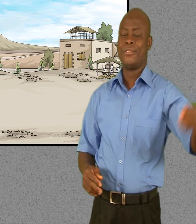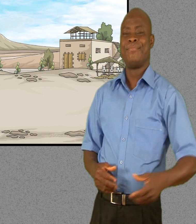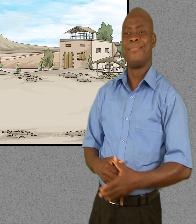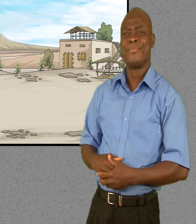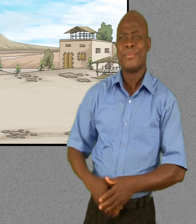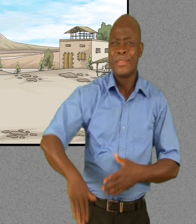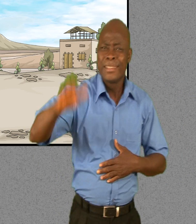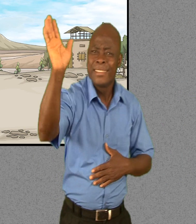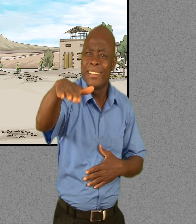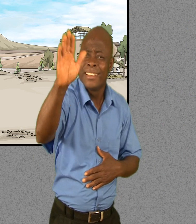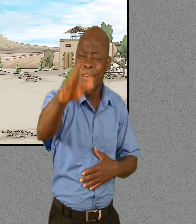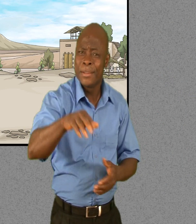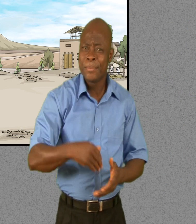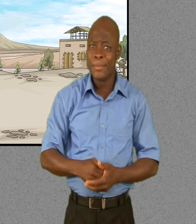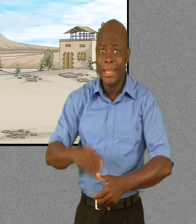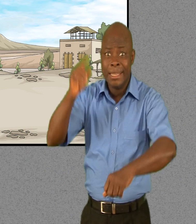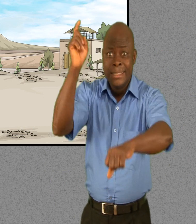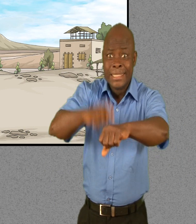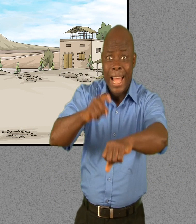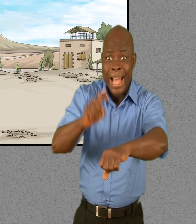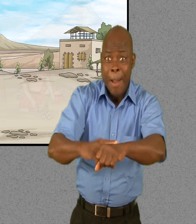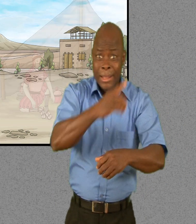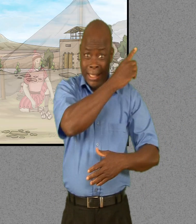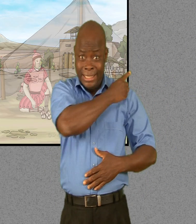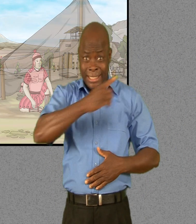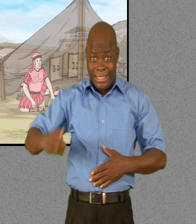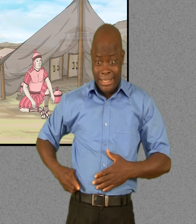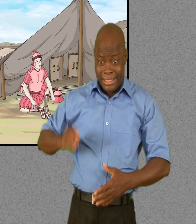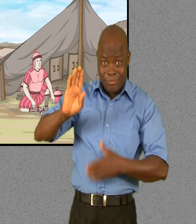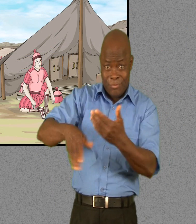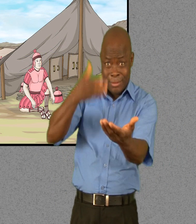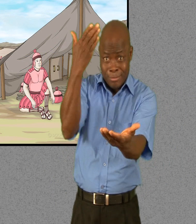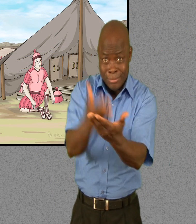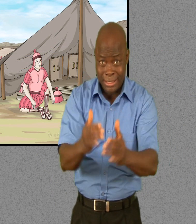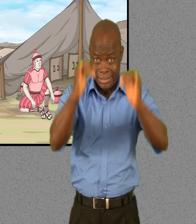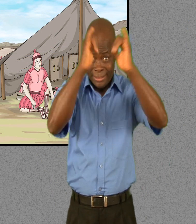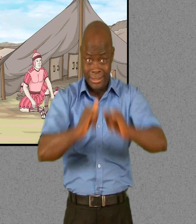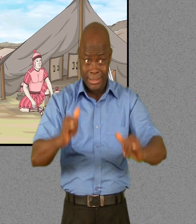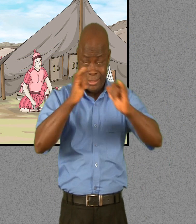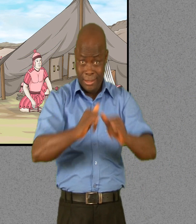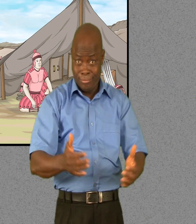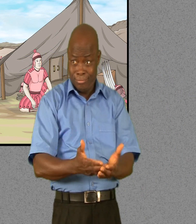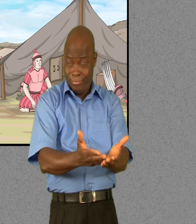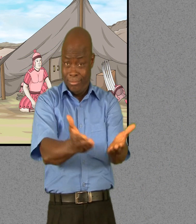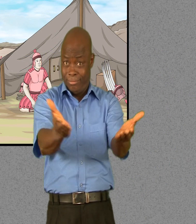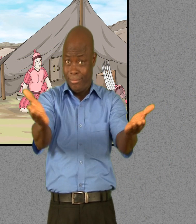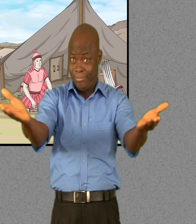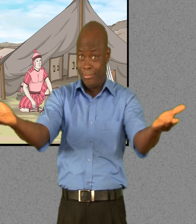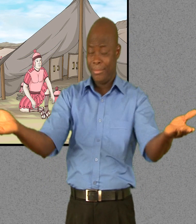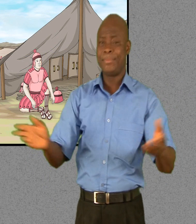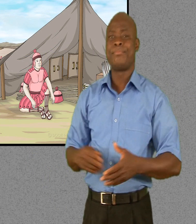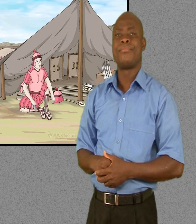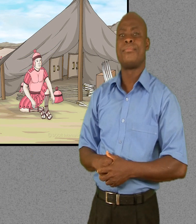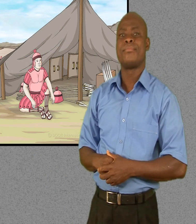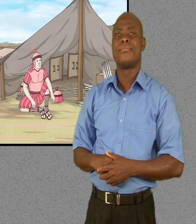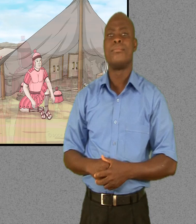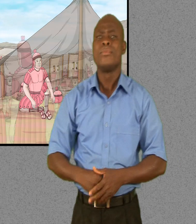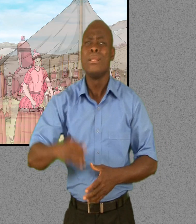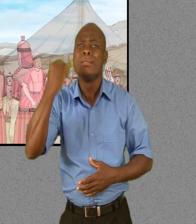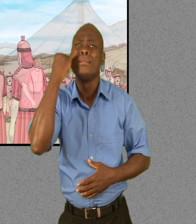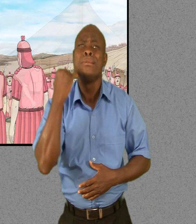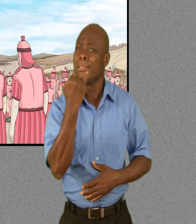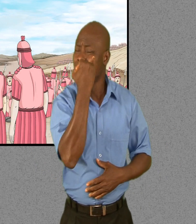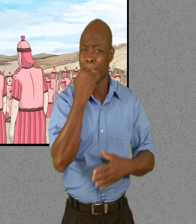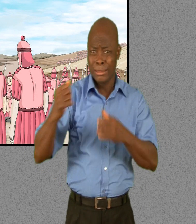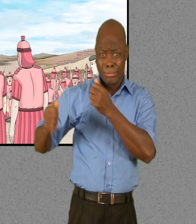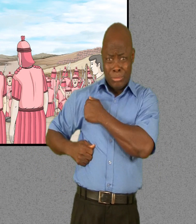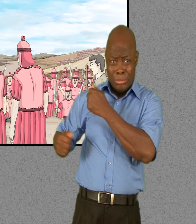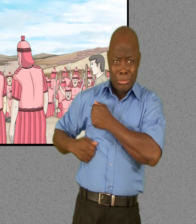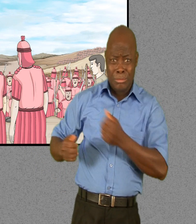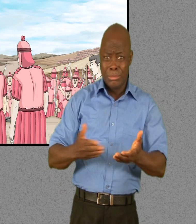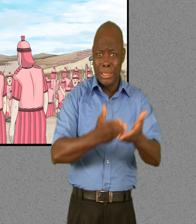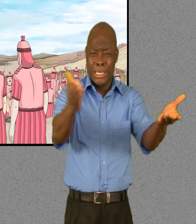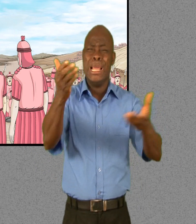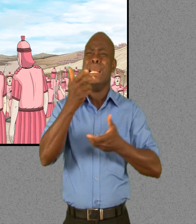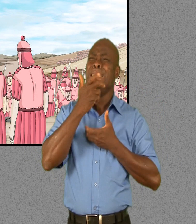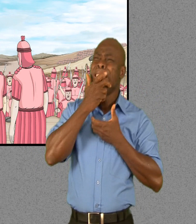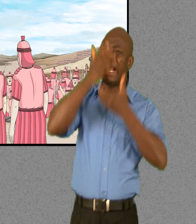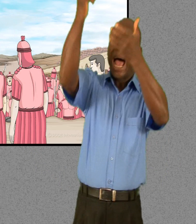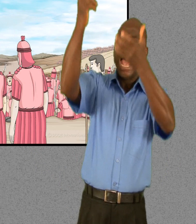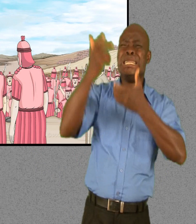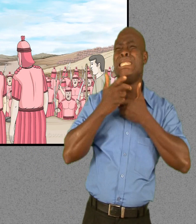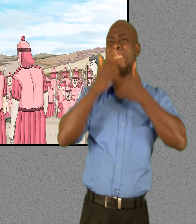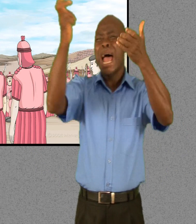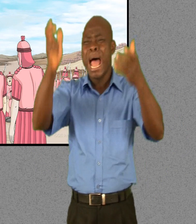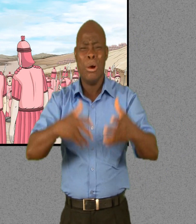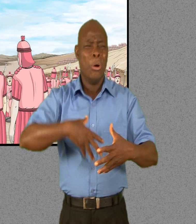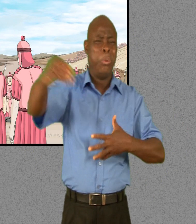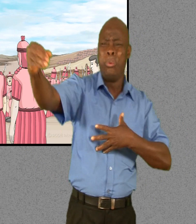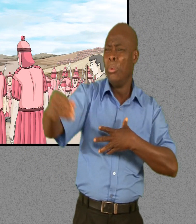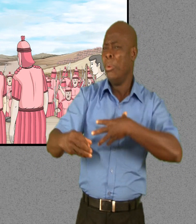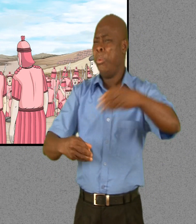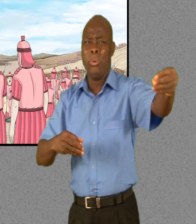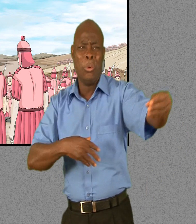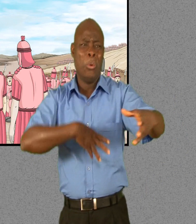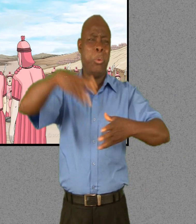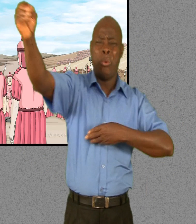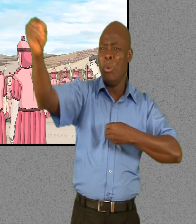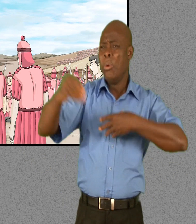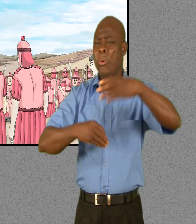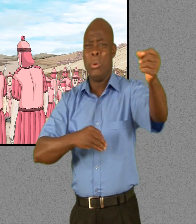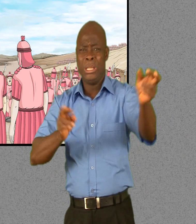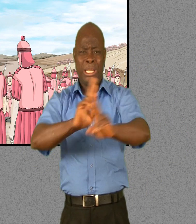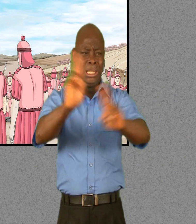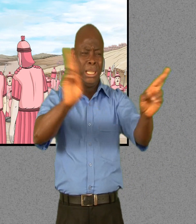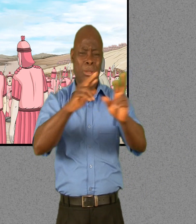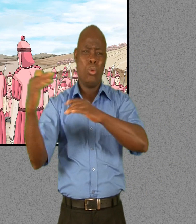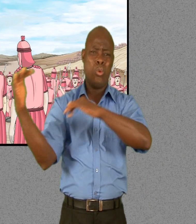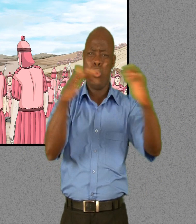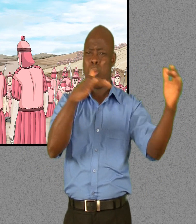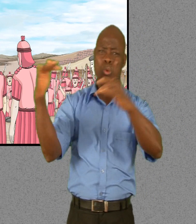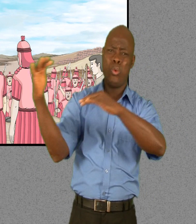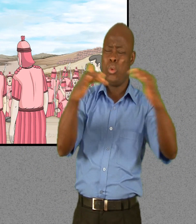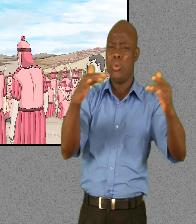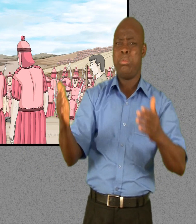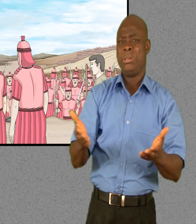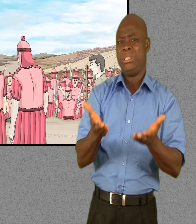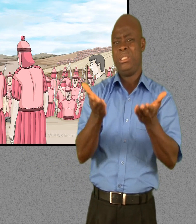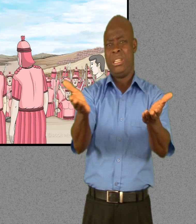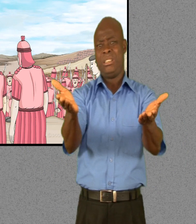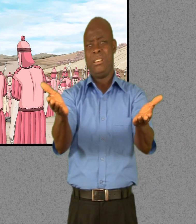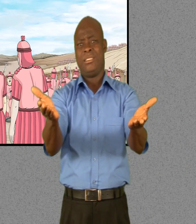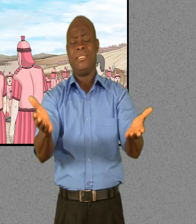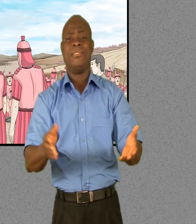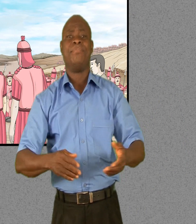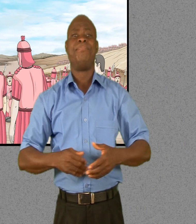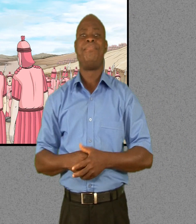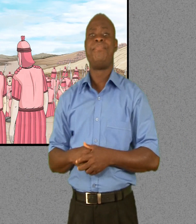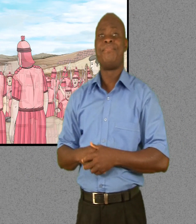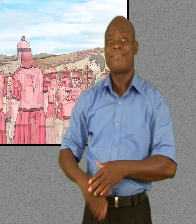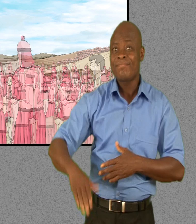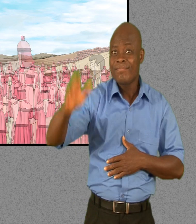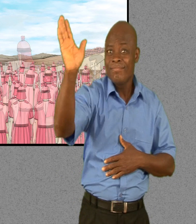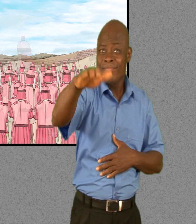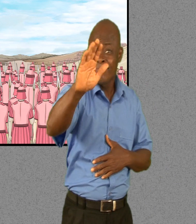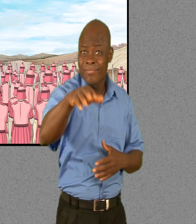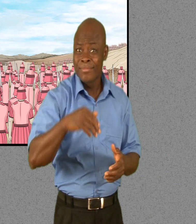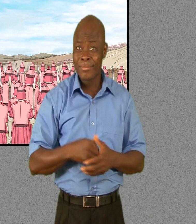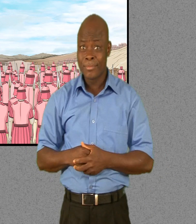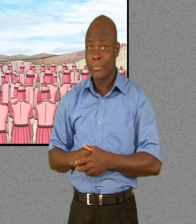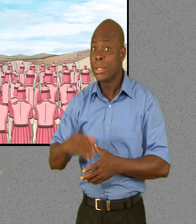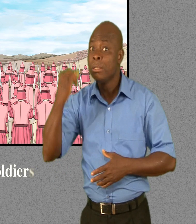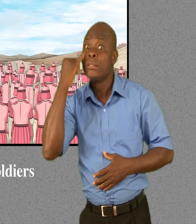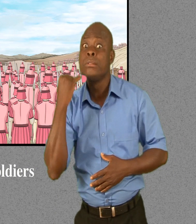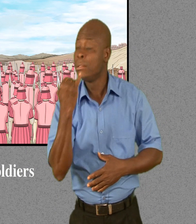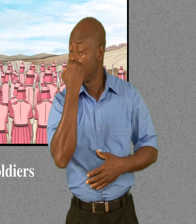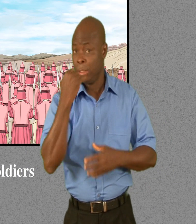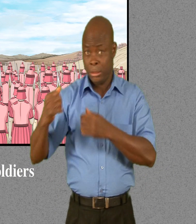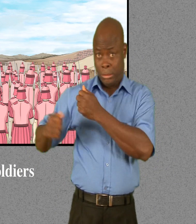He reached the camp as the army was marching out to its position and shouting the battle cry.